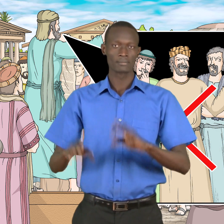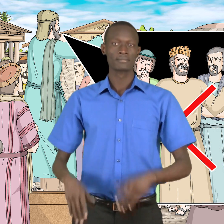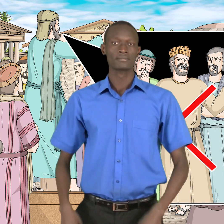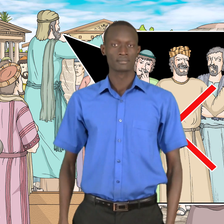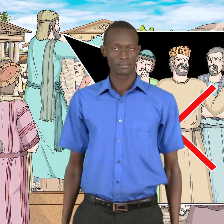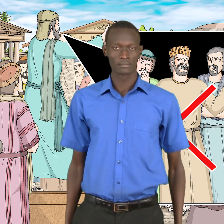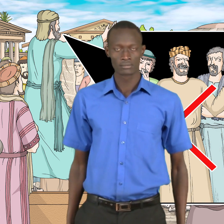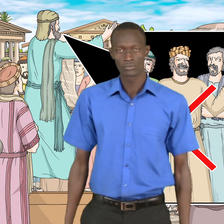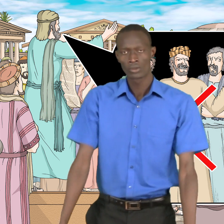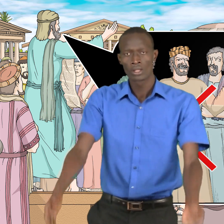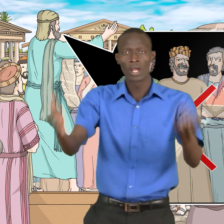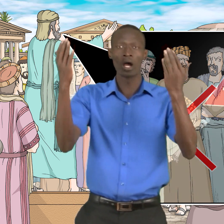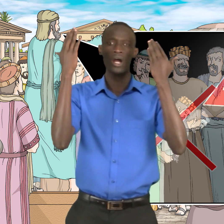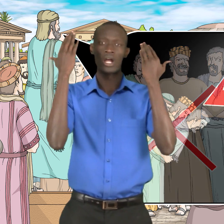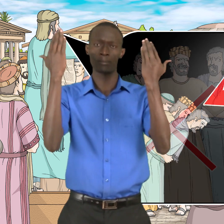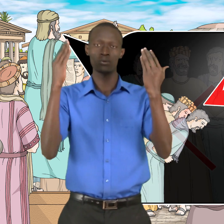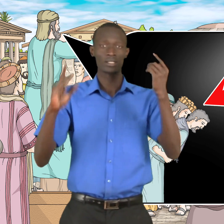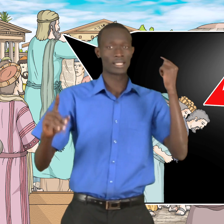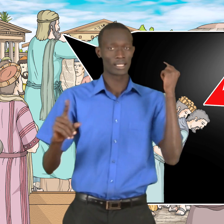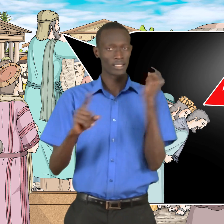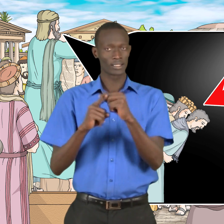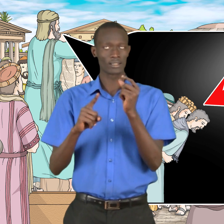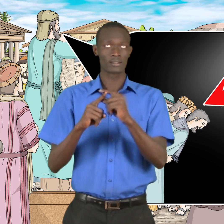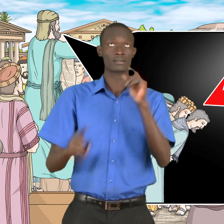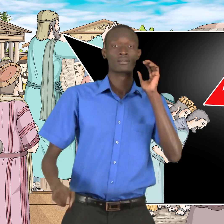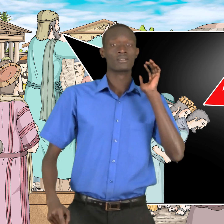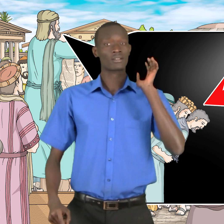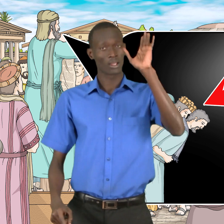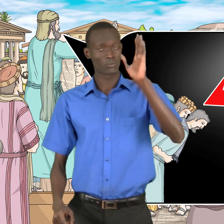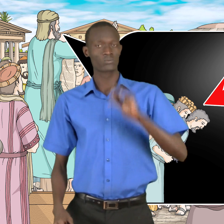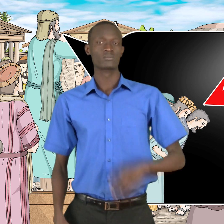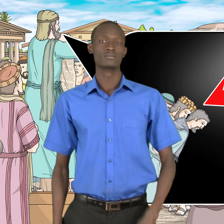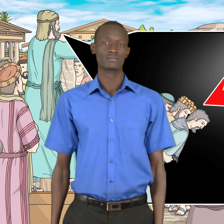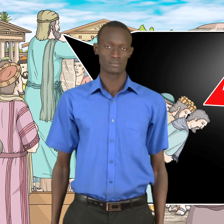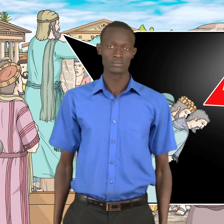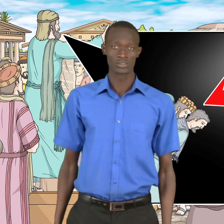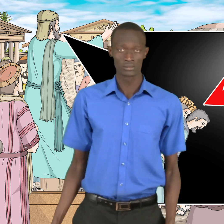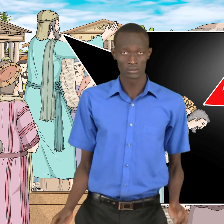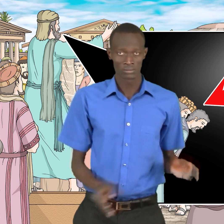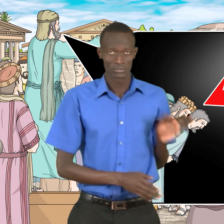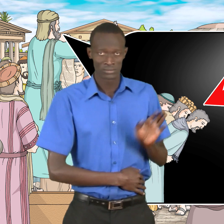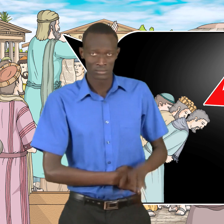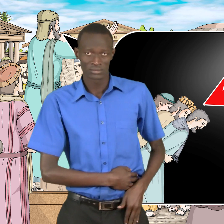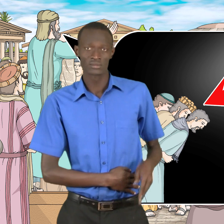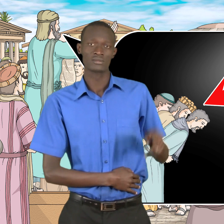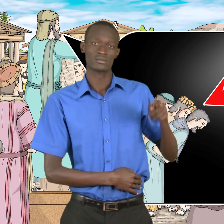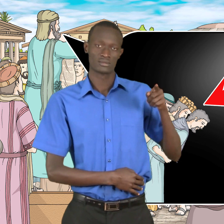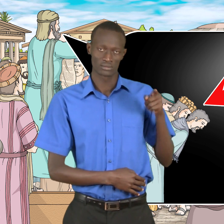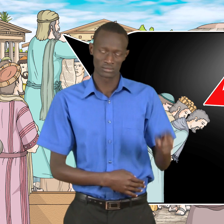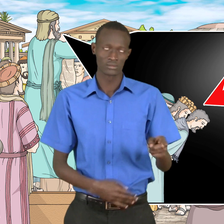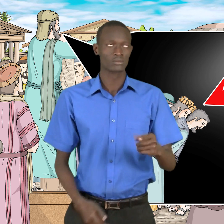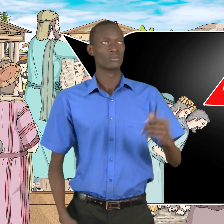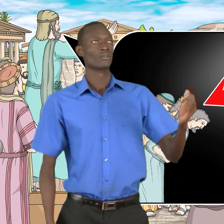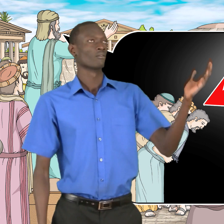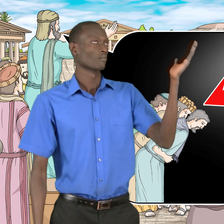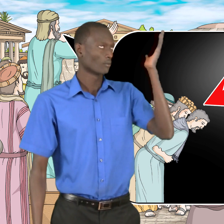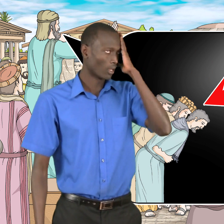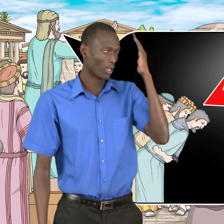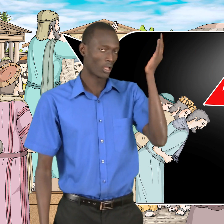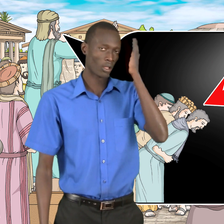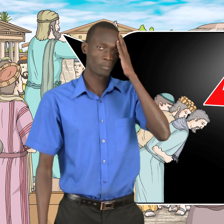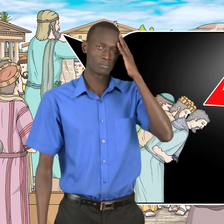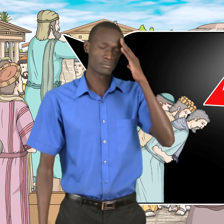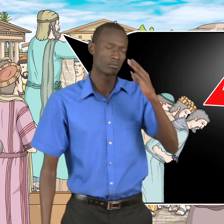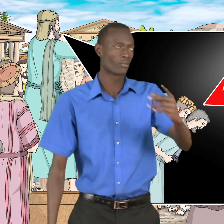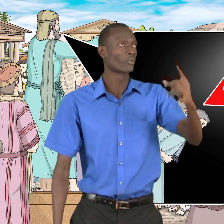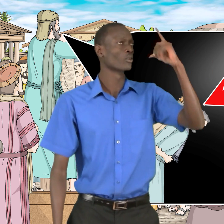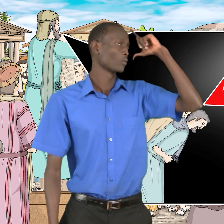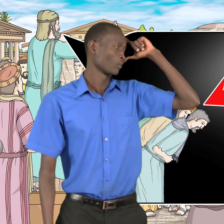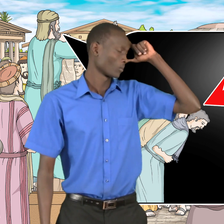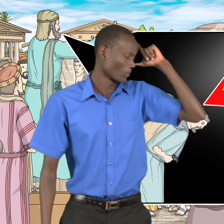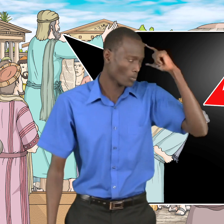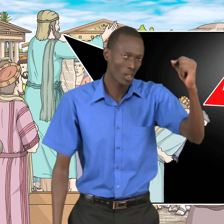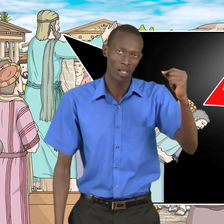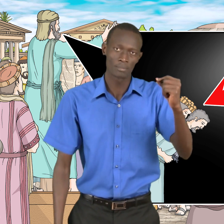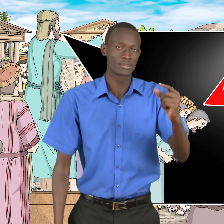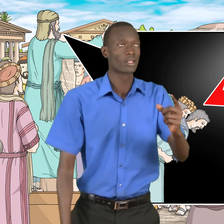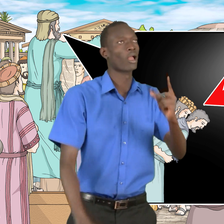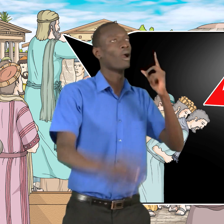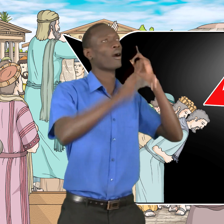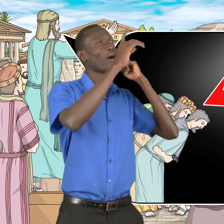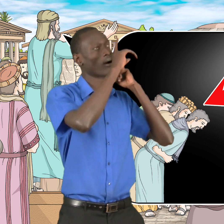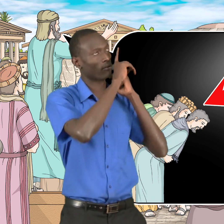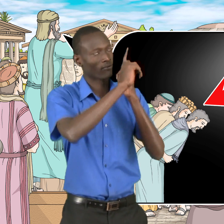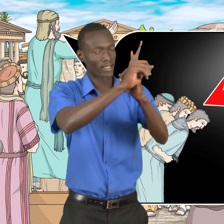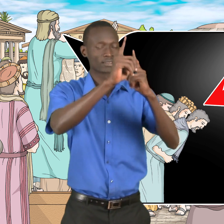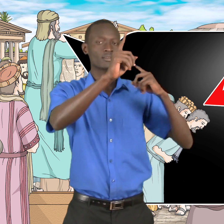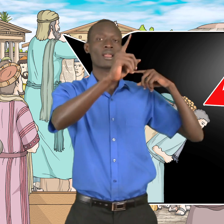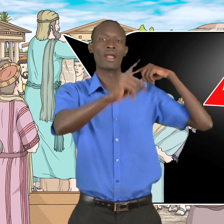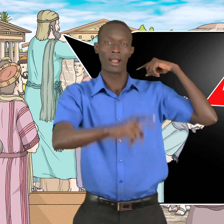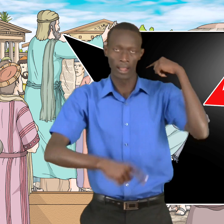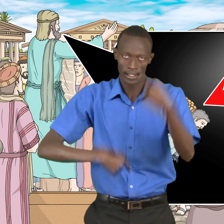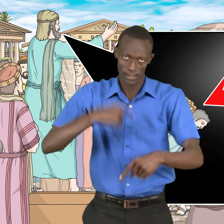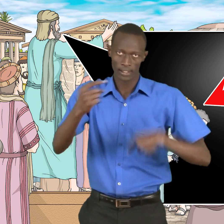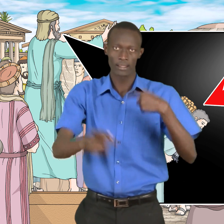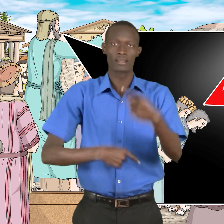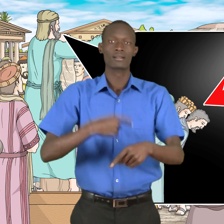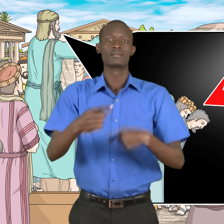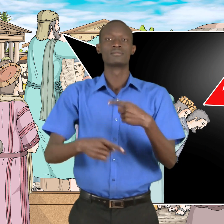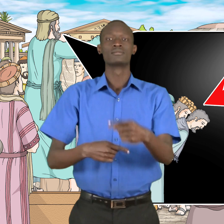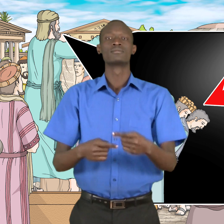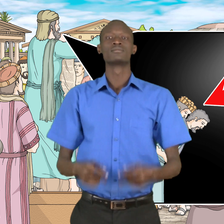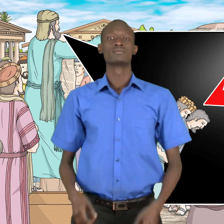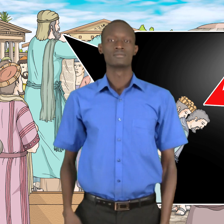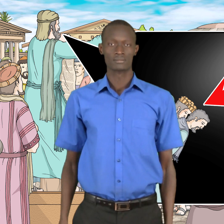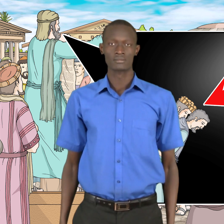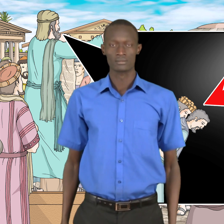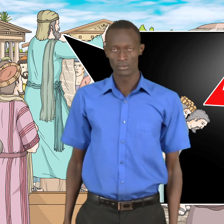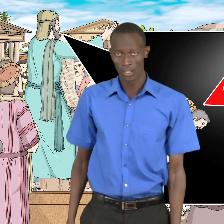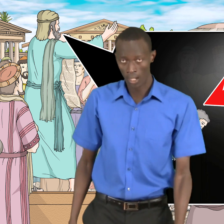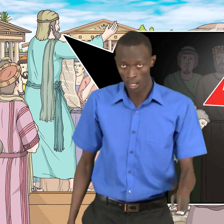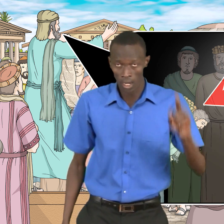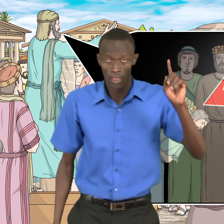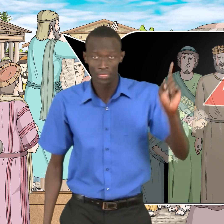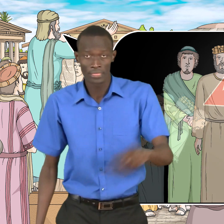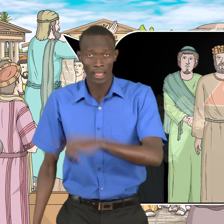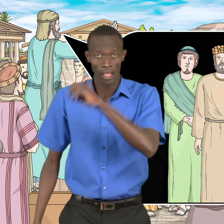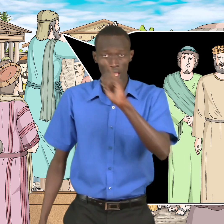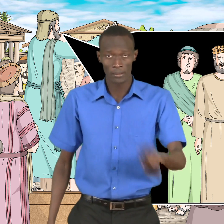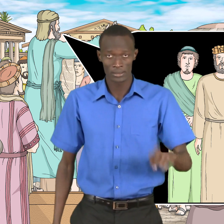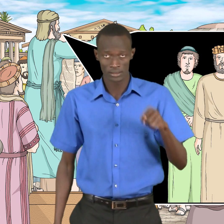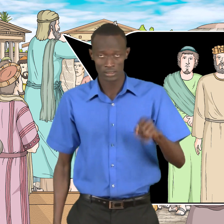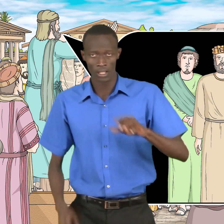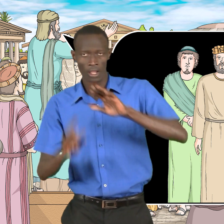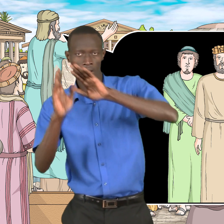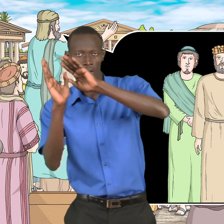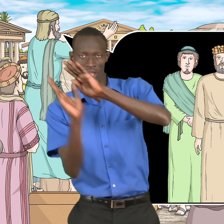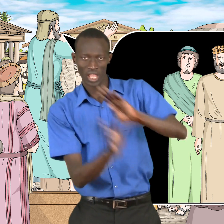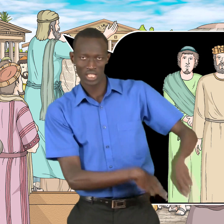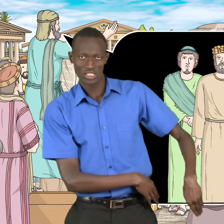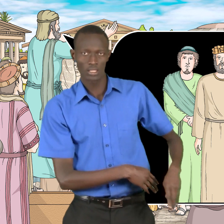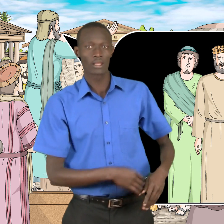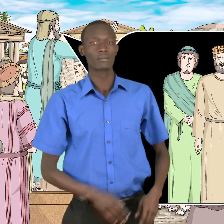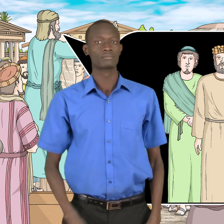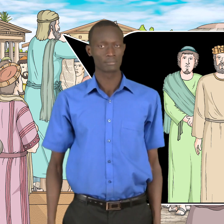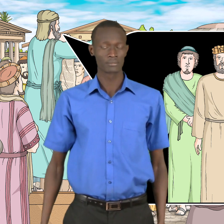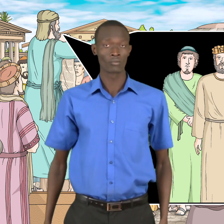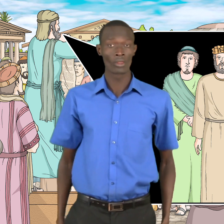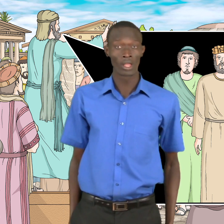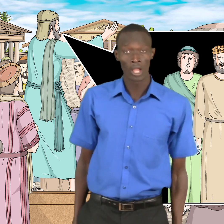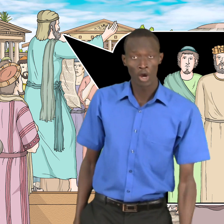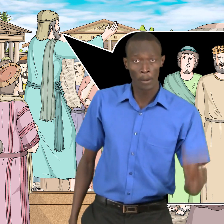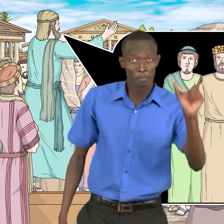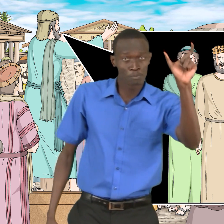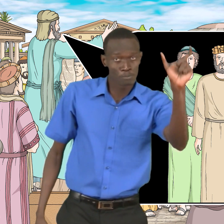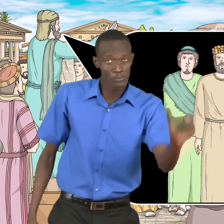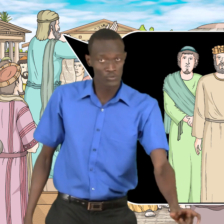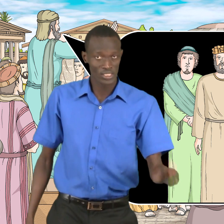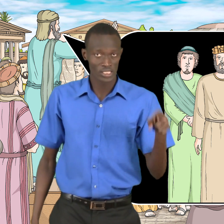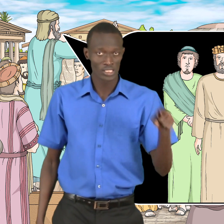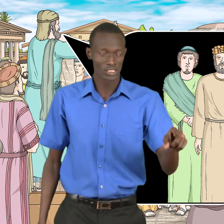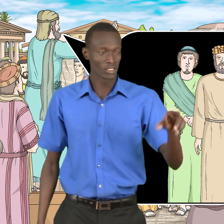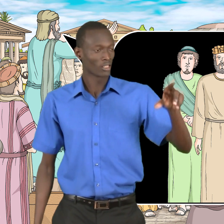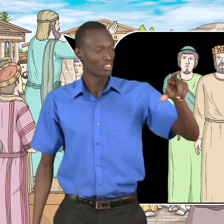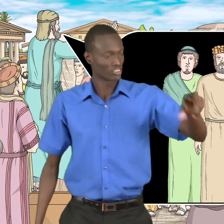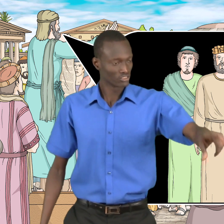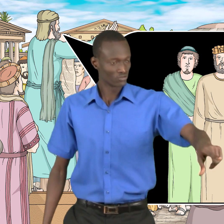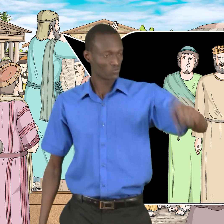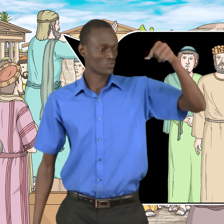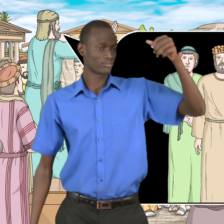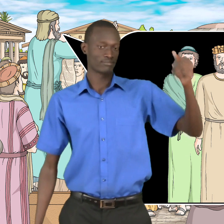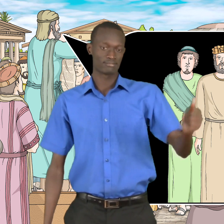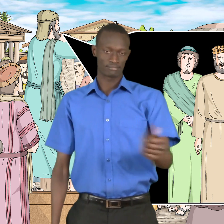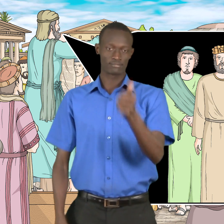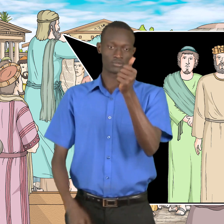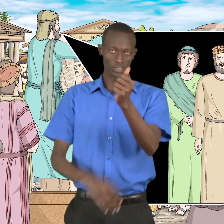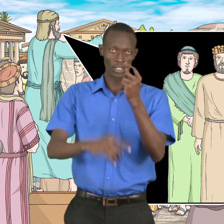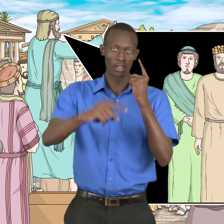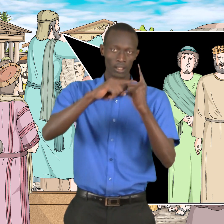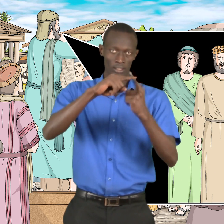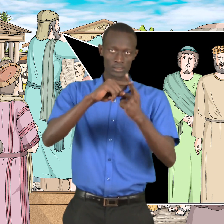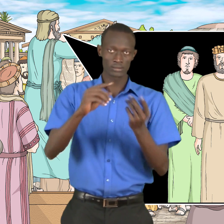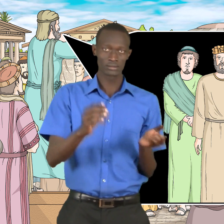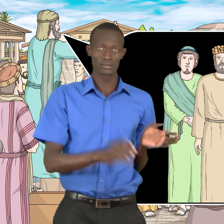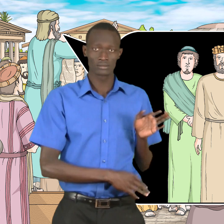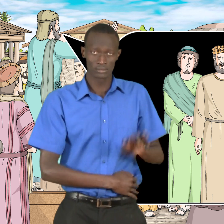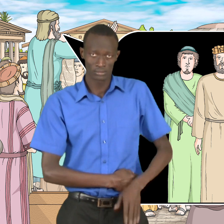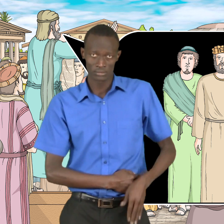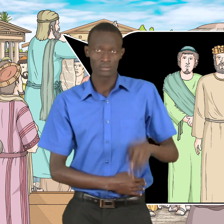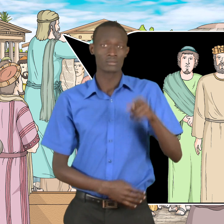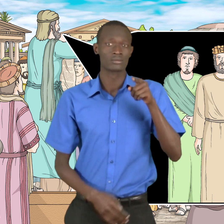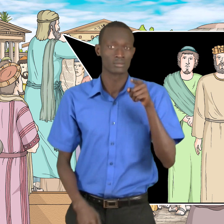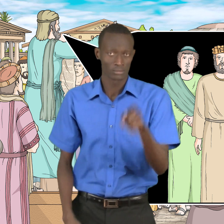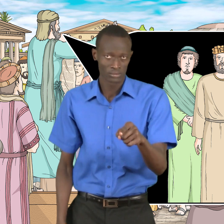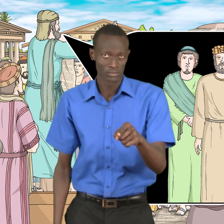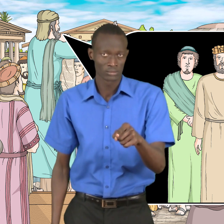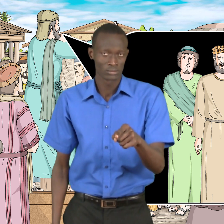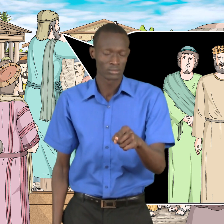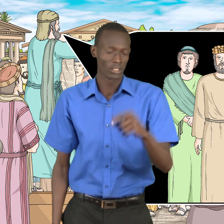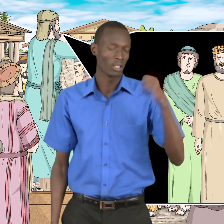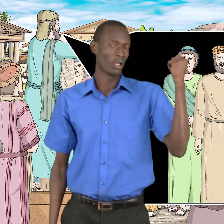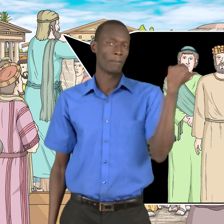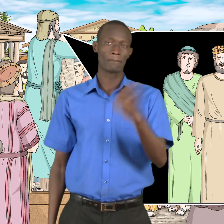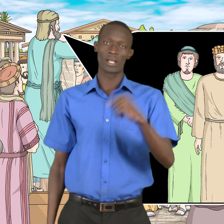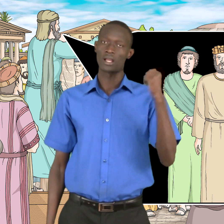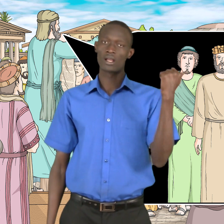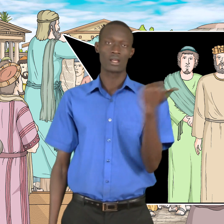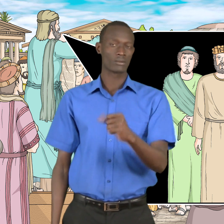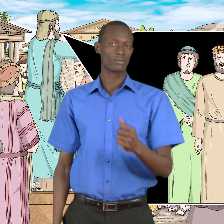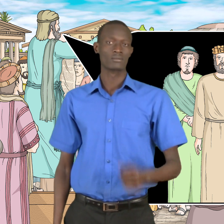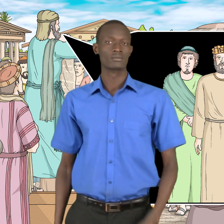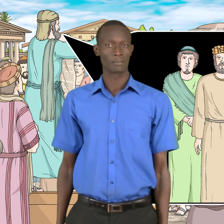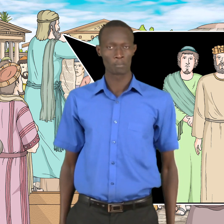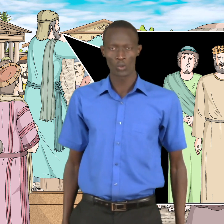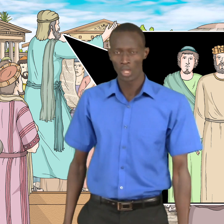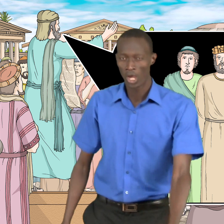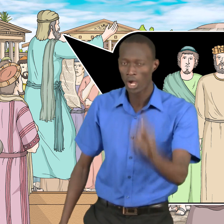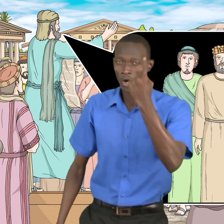They must hold to the mystery of the faith with a clear conscience.